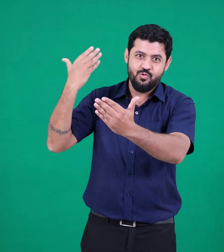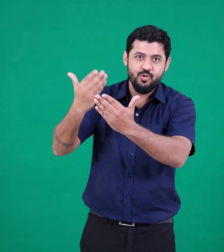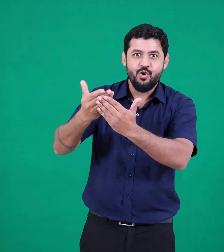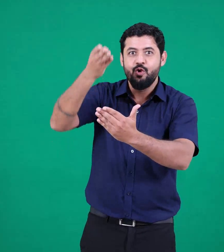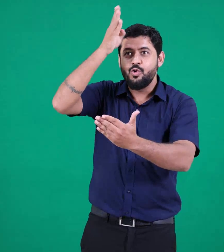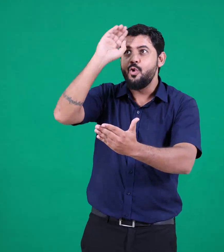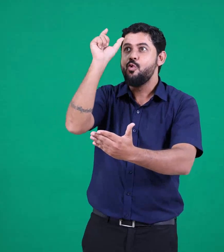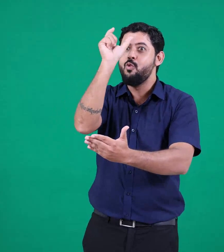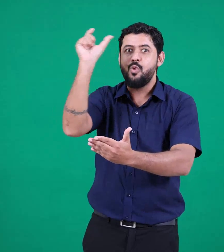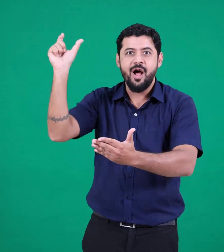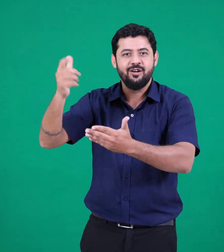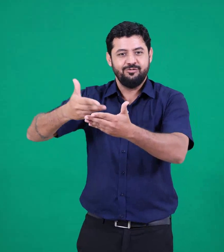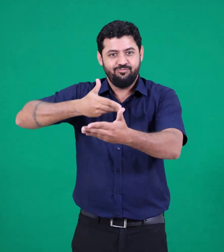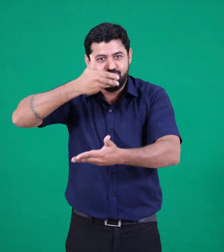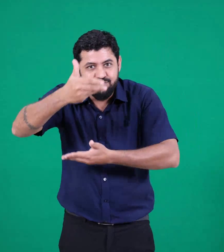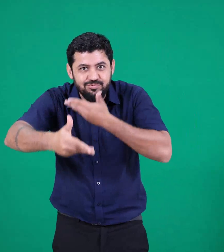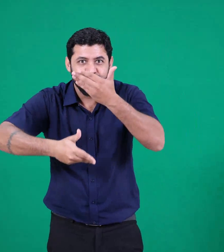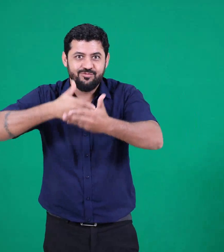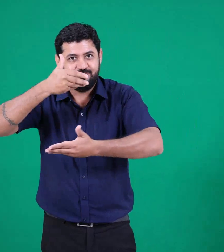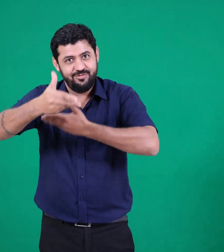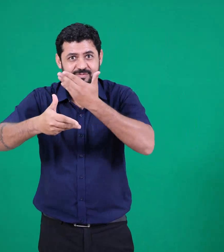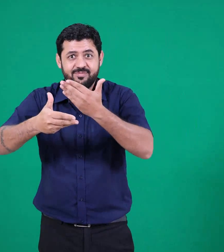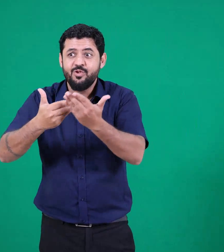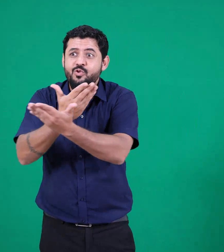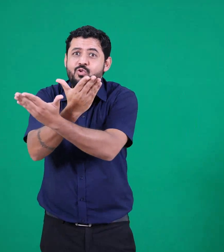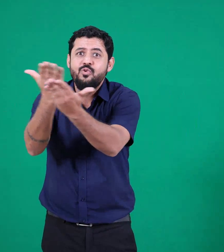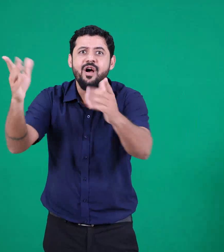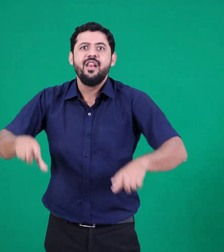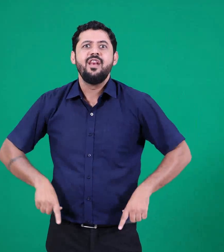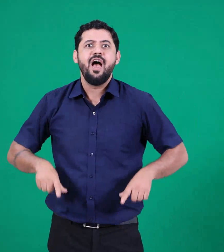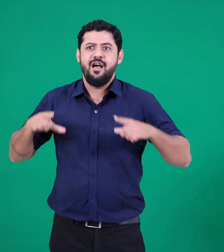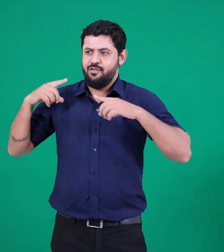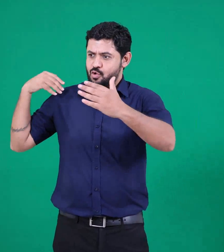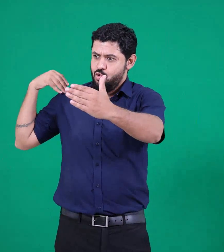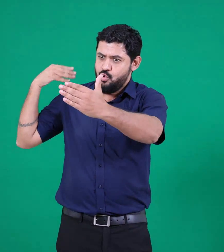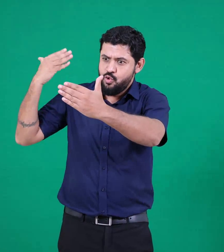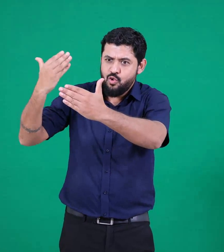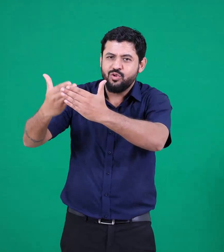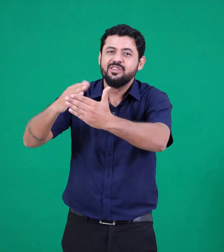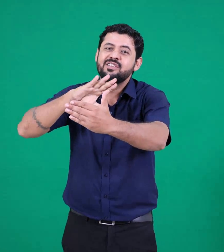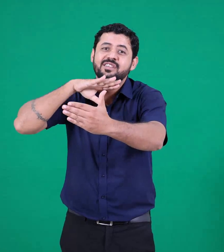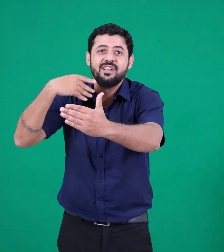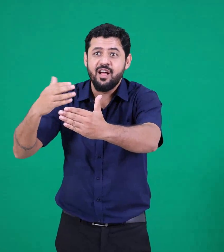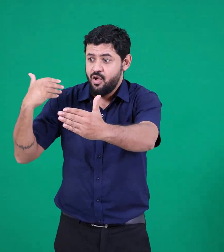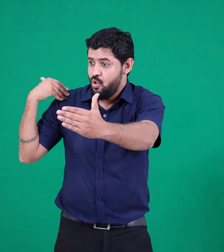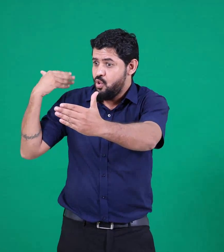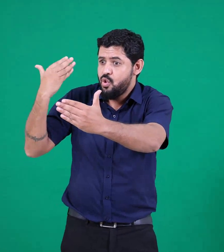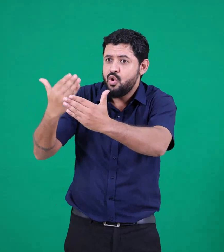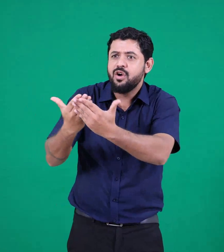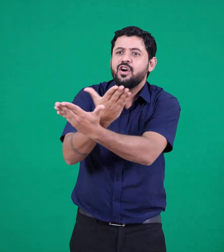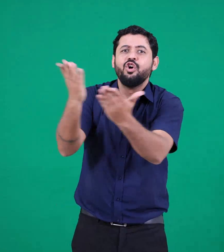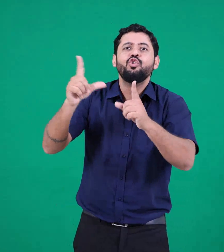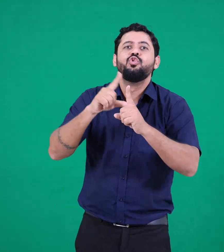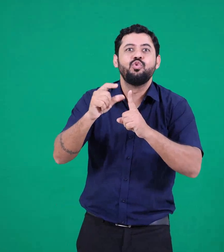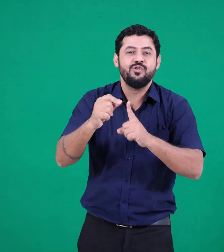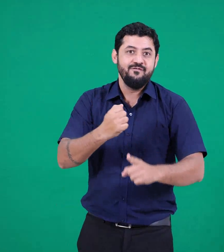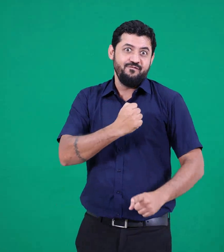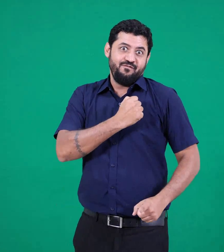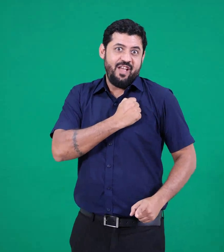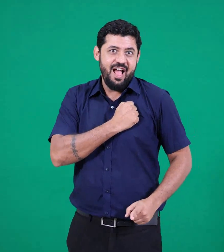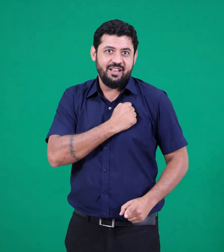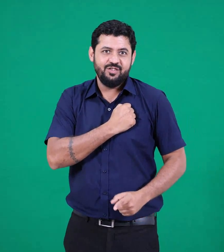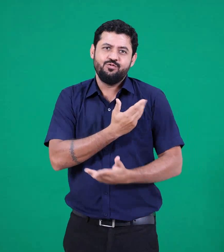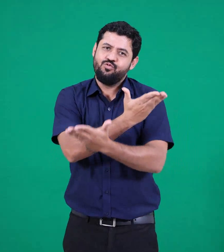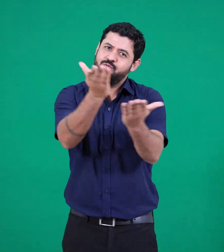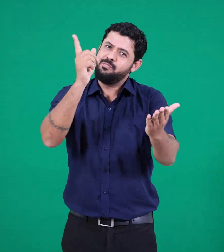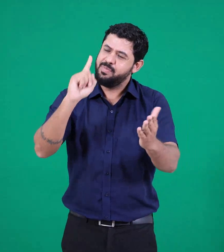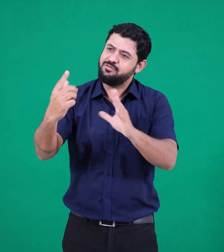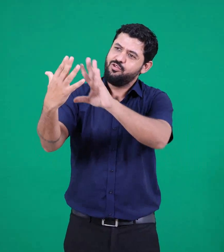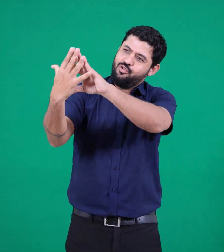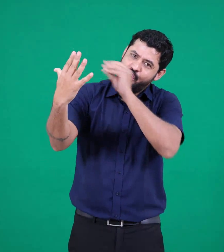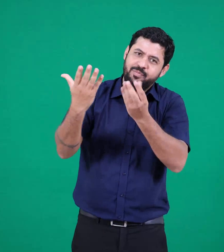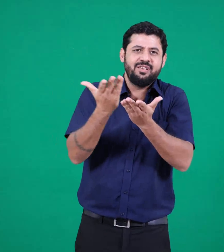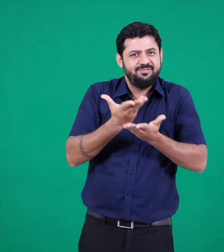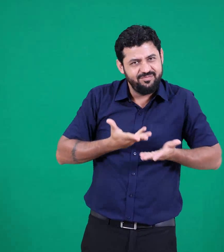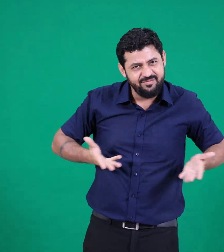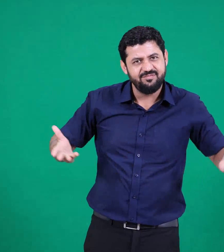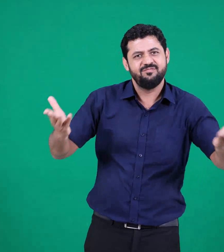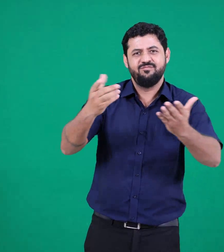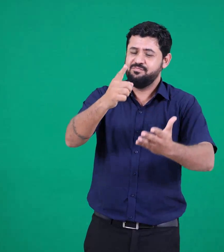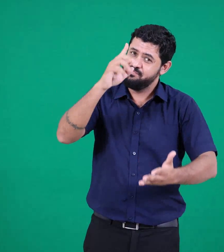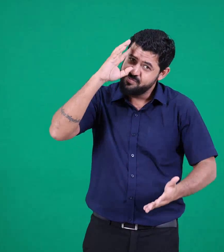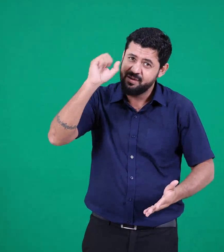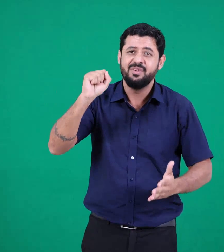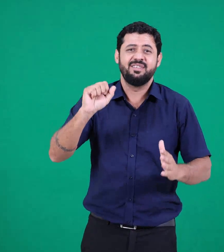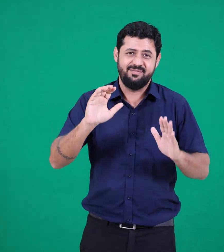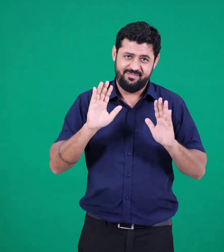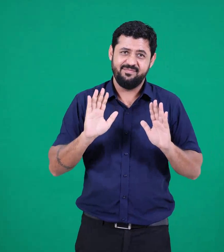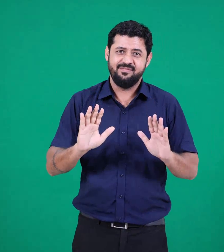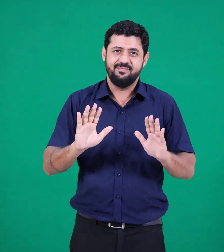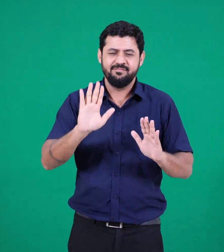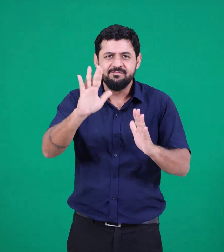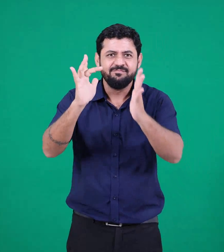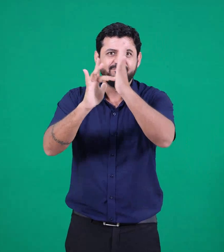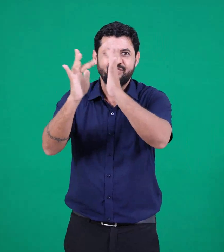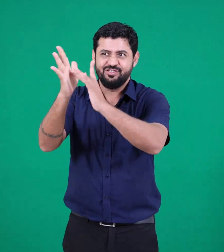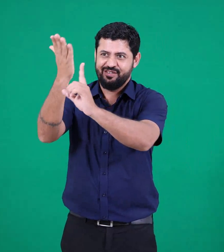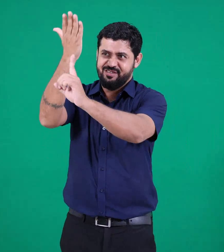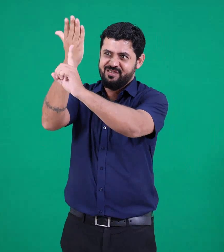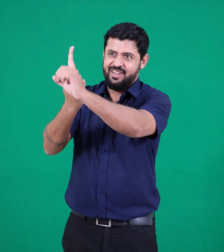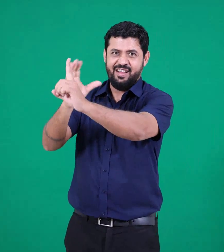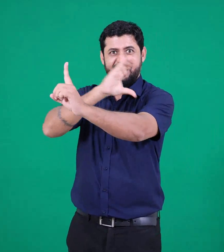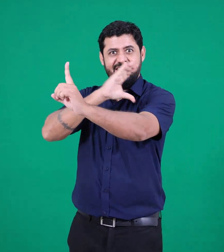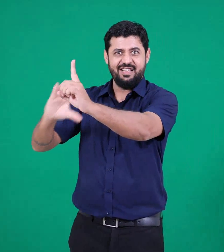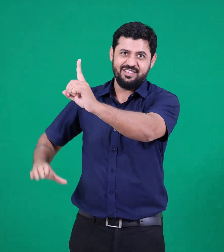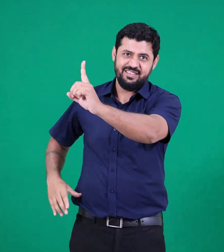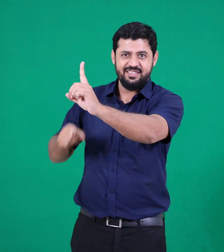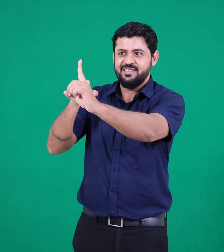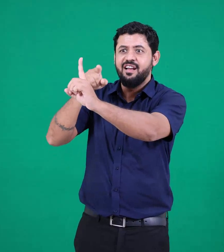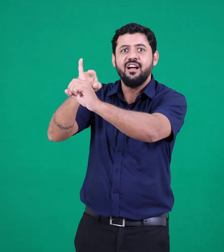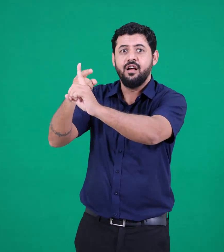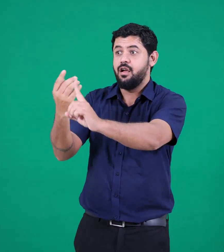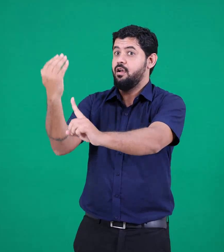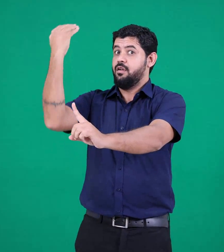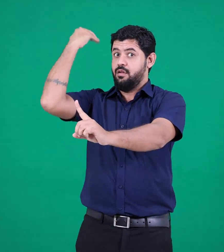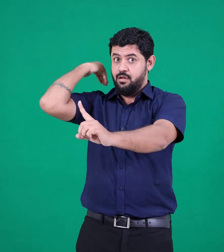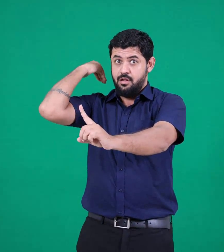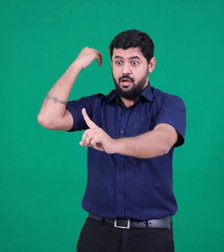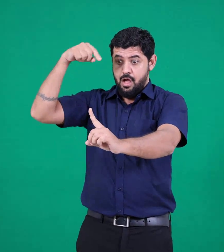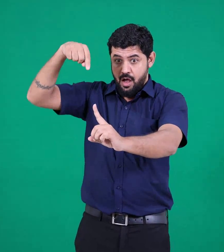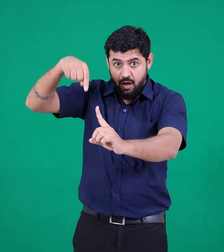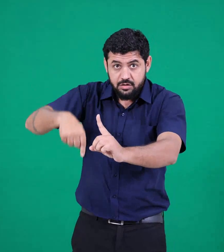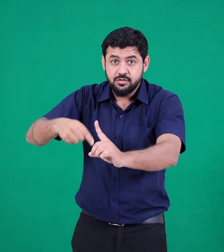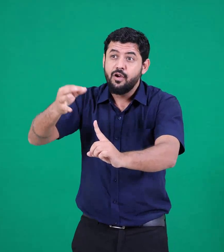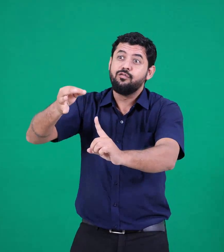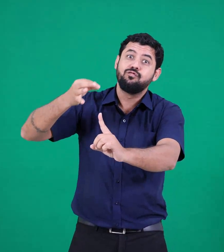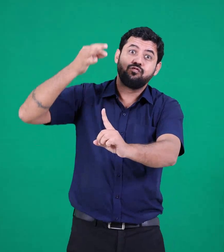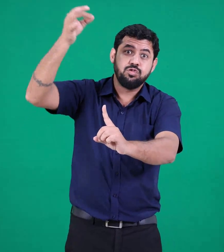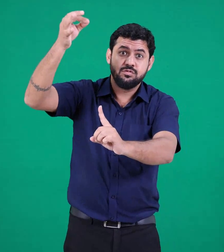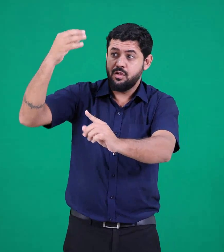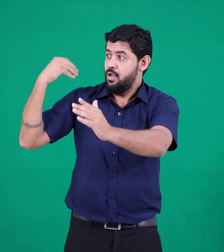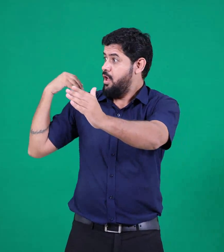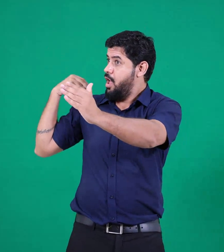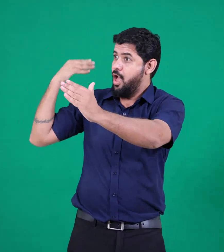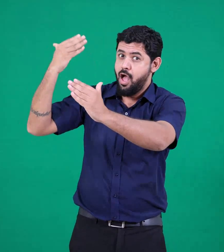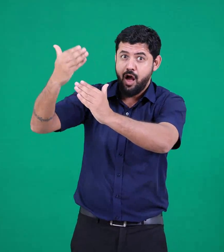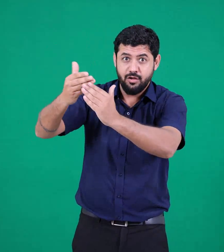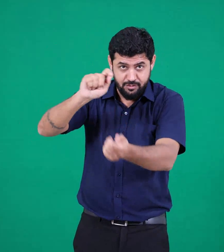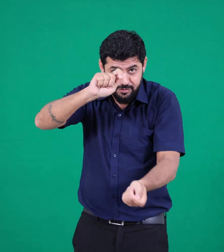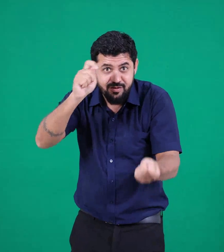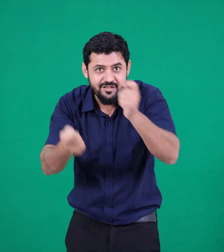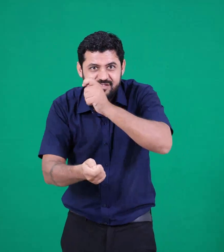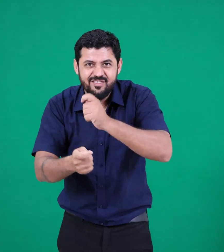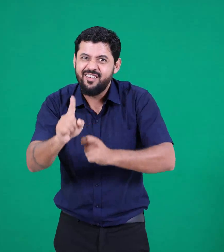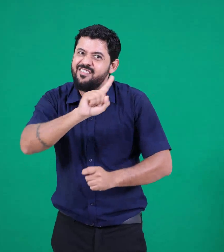Consider the outcome of their way of life and imitate their faith.